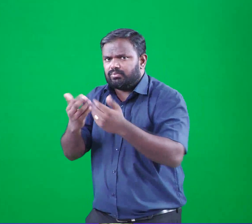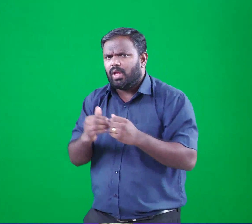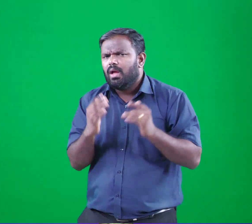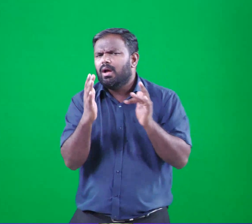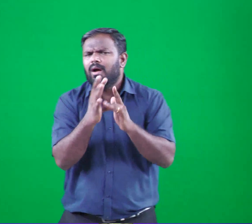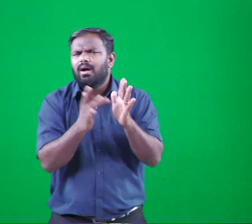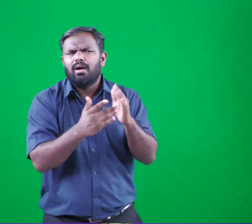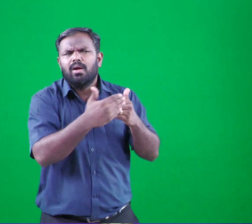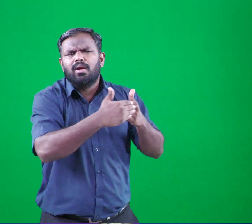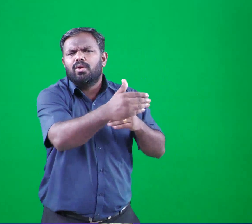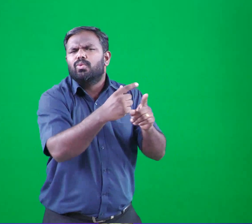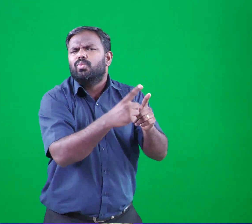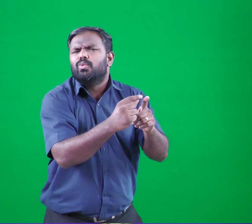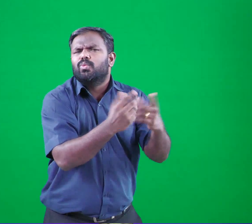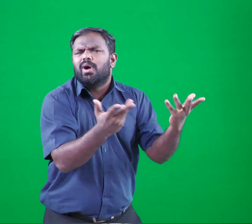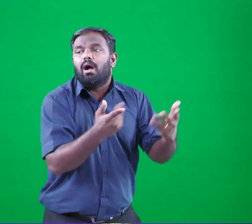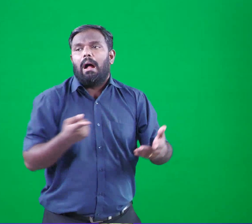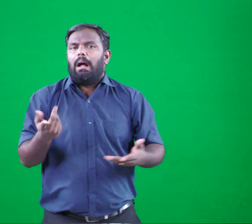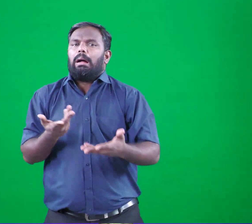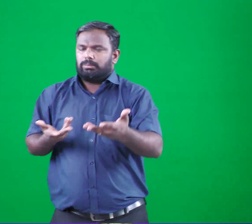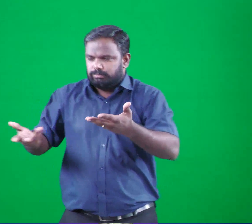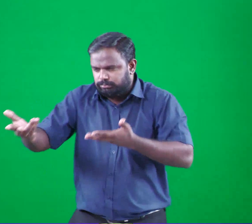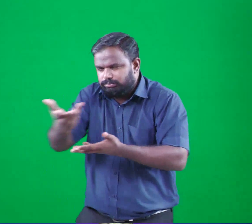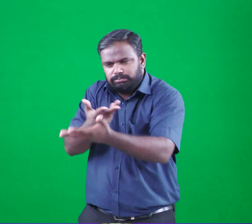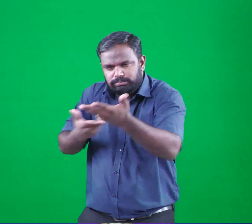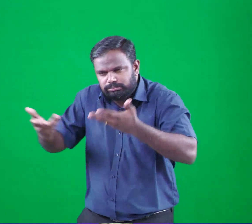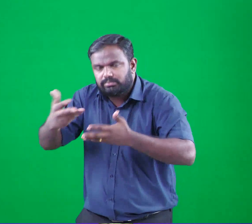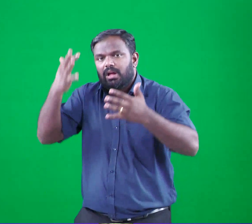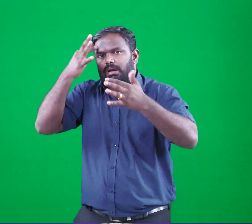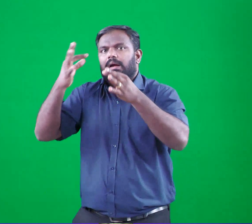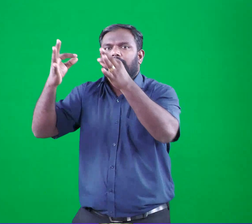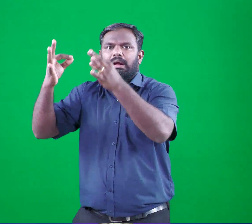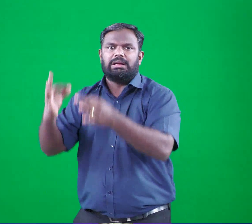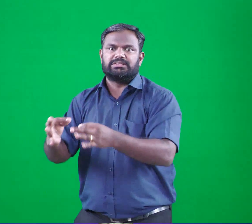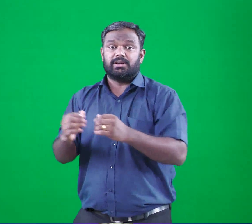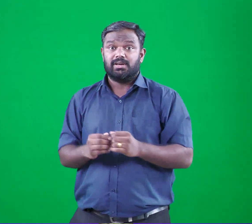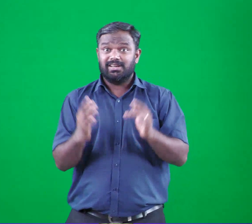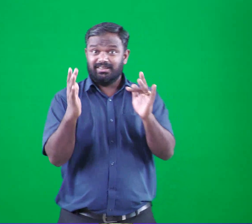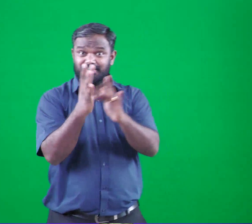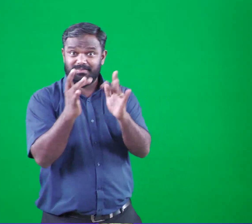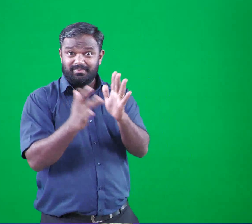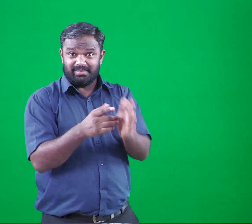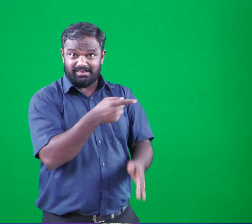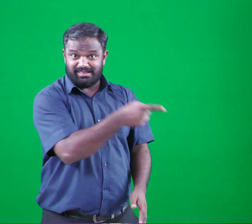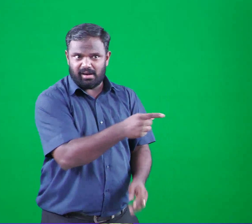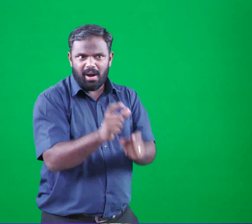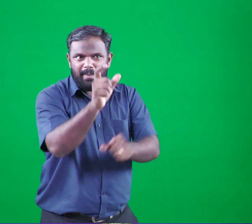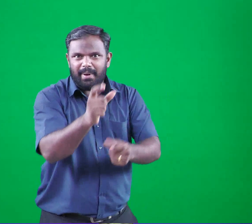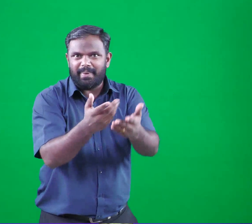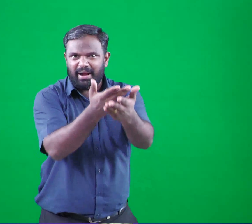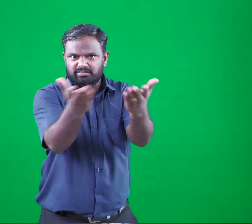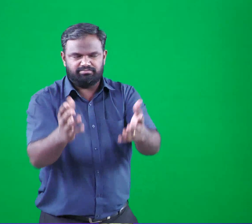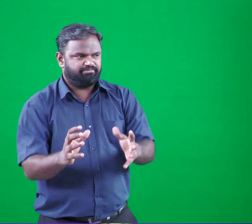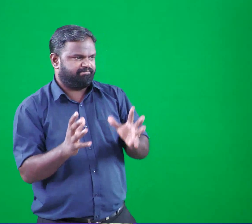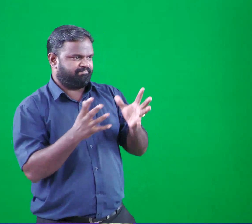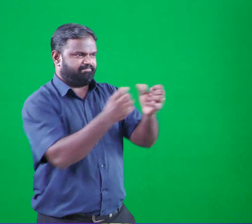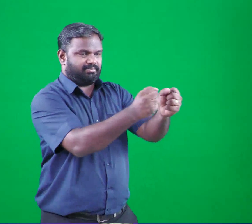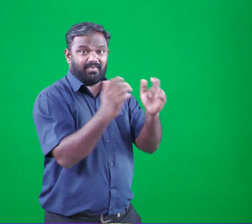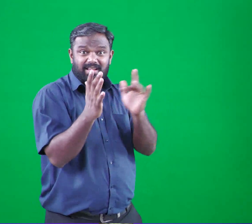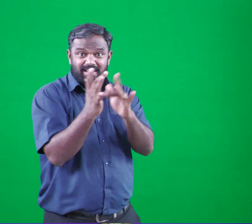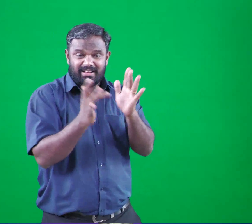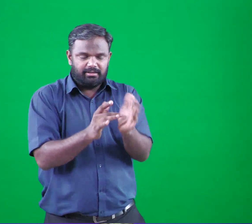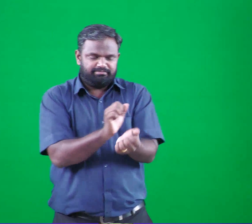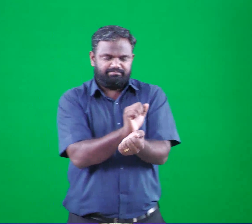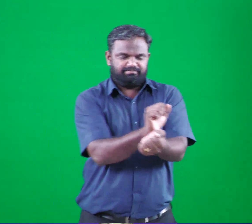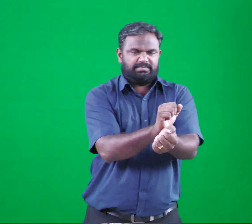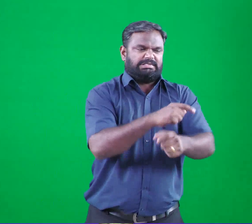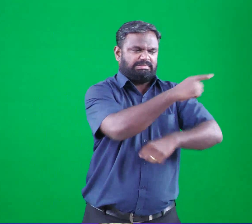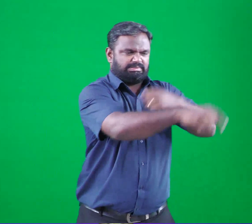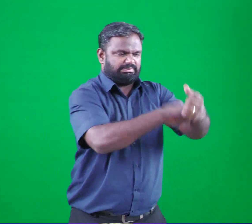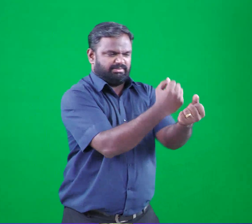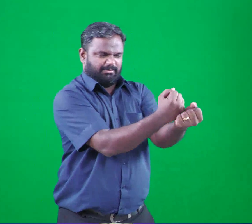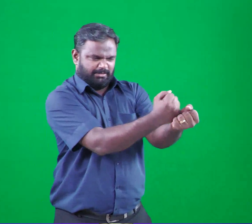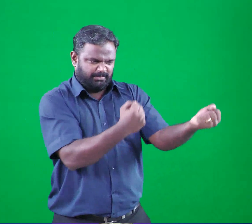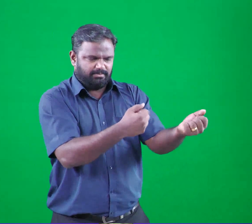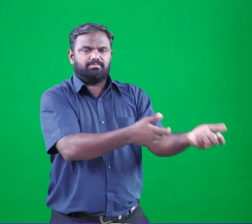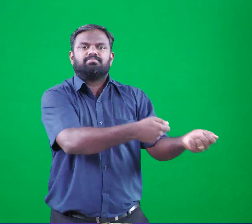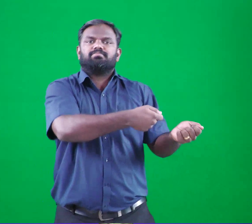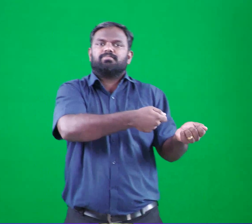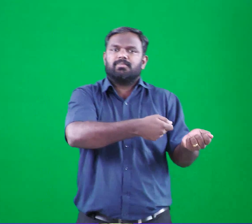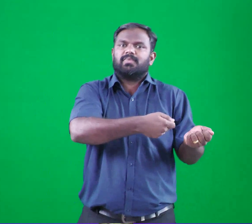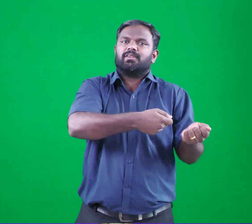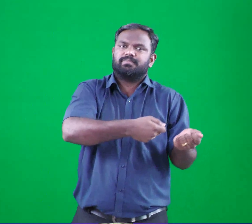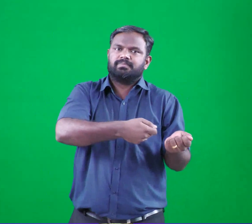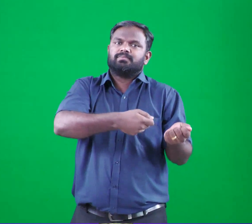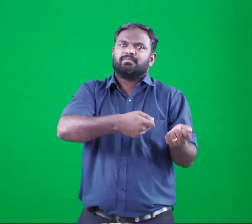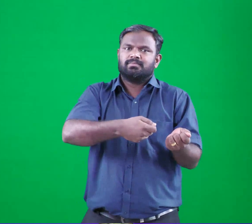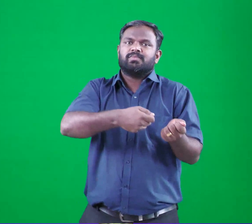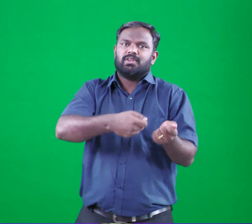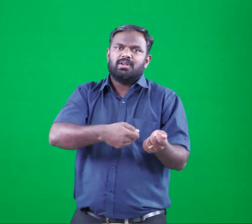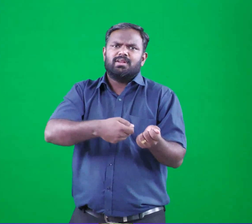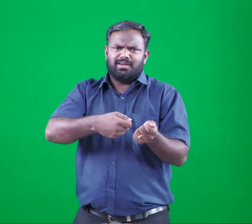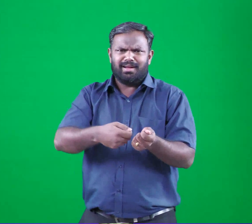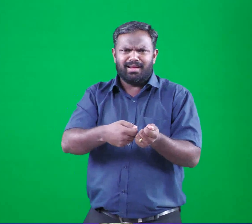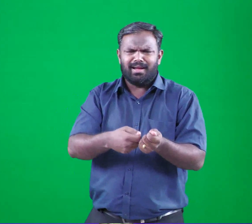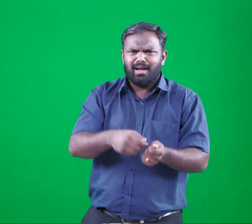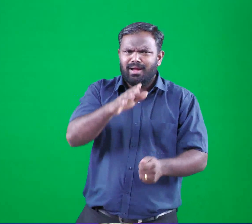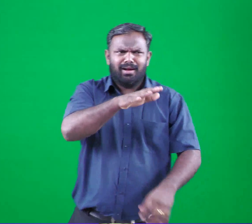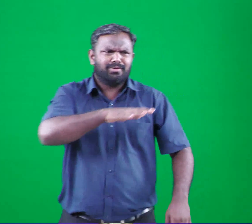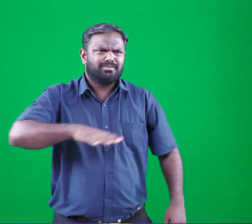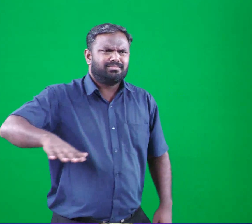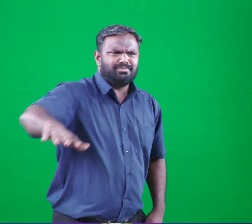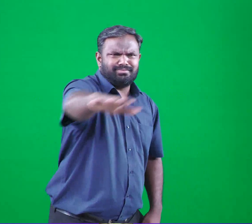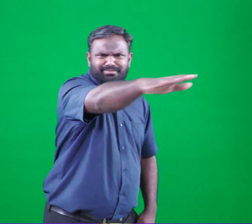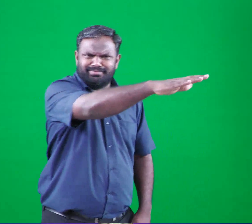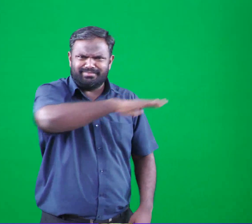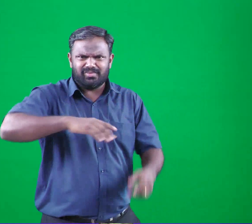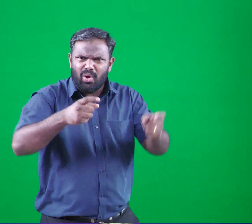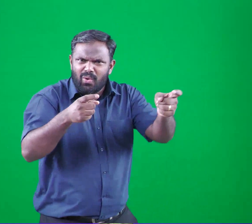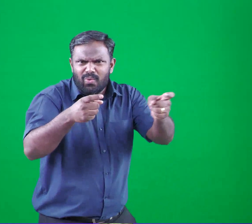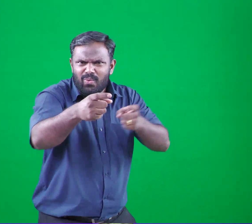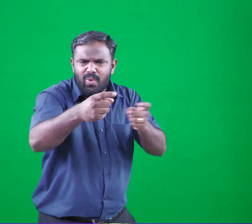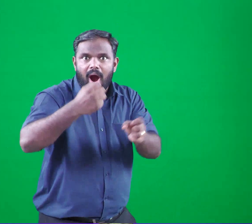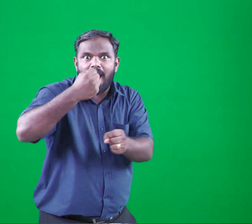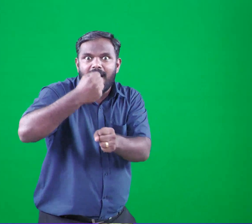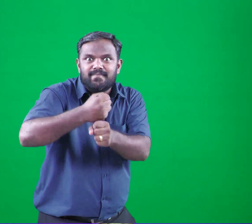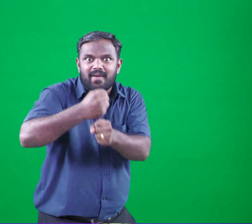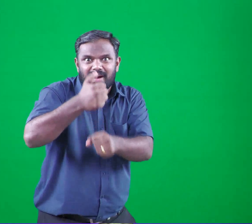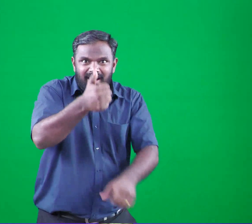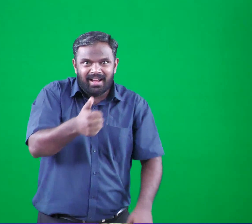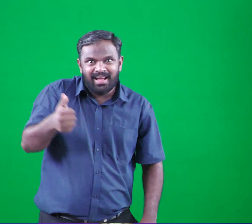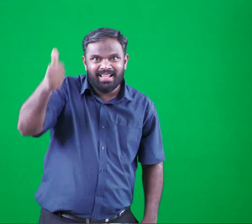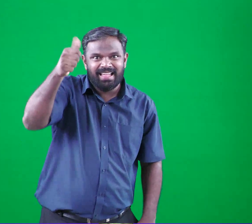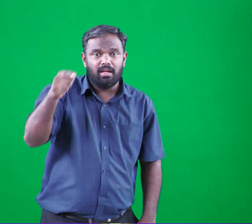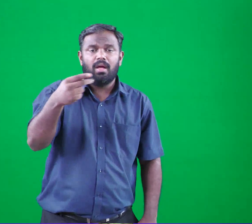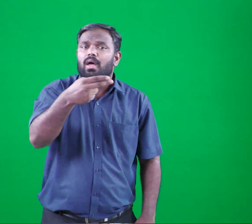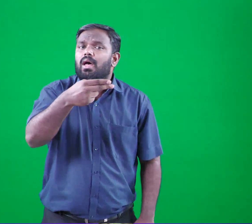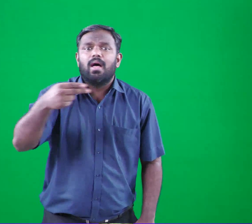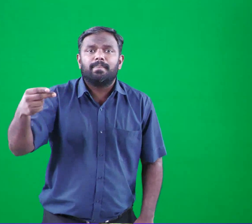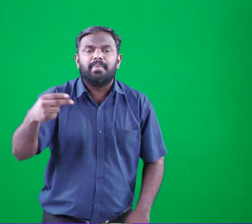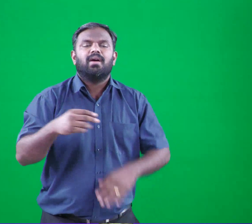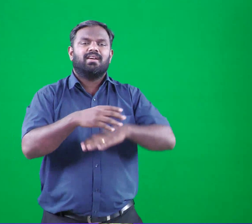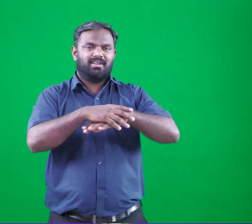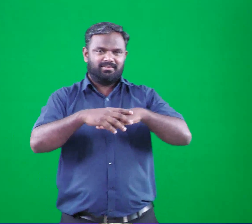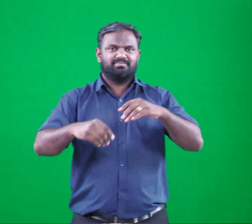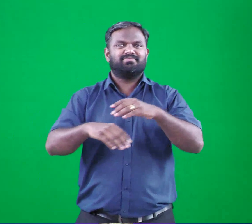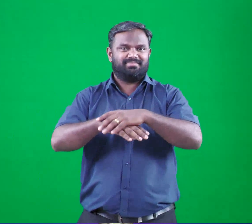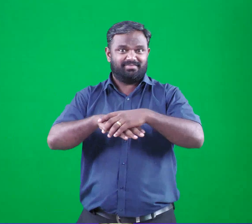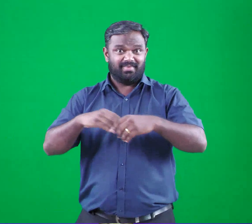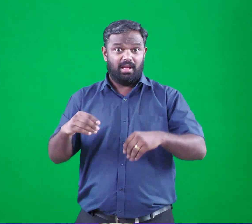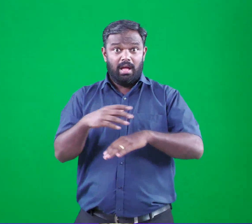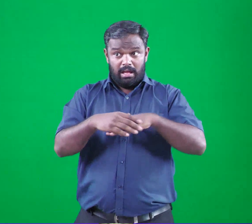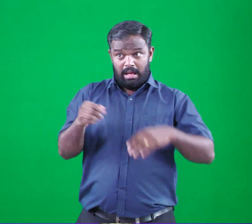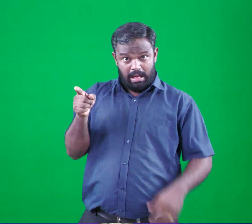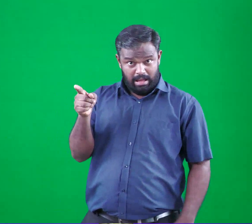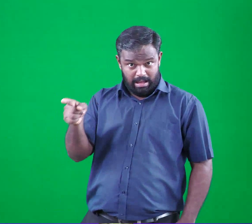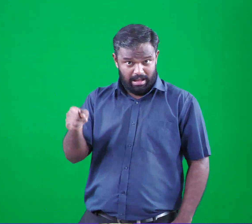They bound Jesus, led Him away, and handed Him over to Pilate.